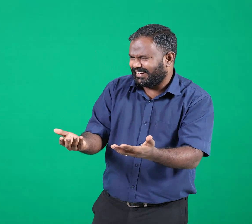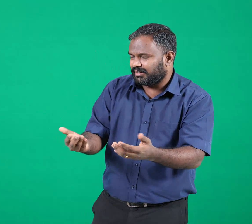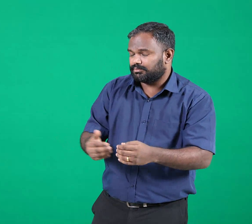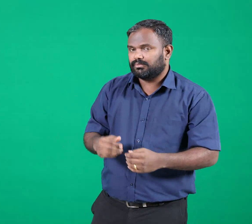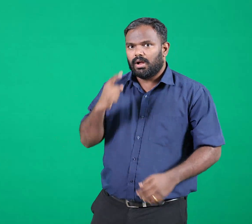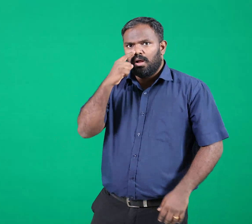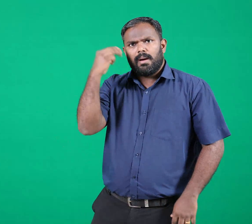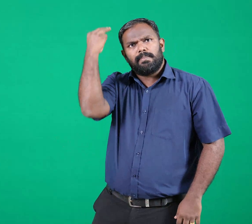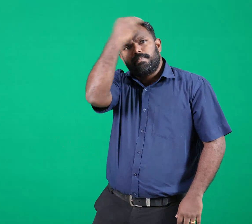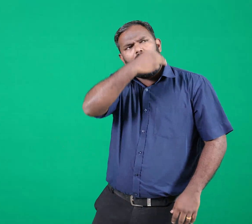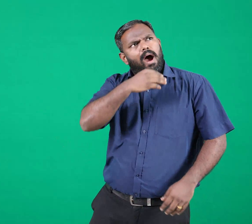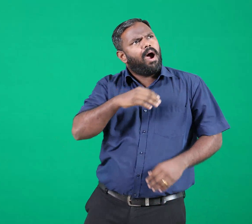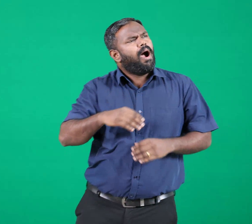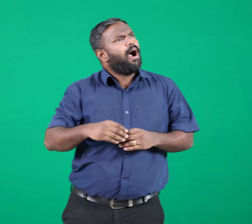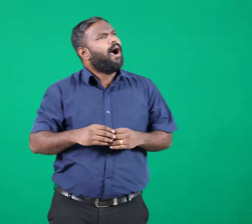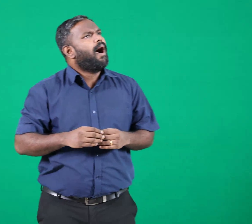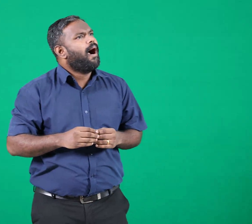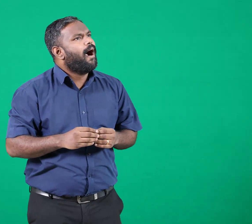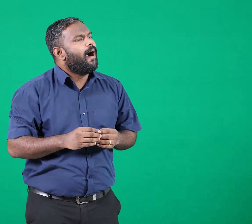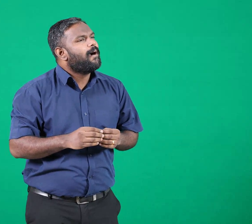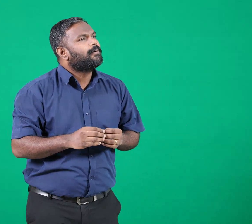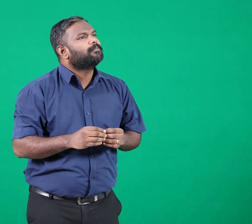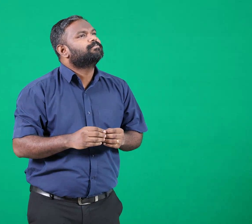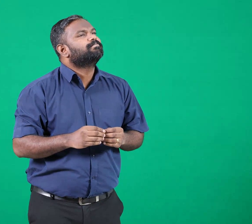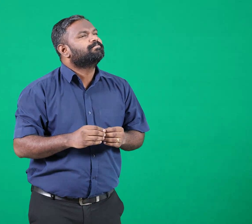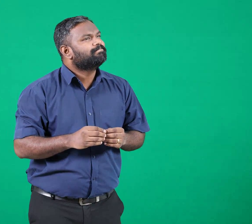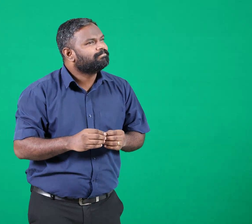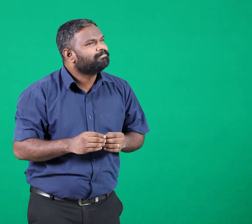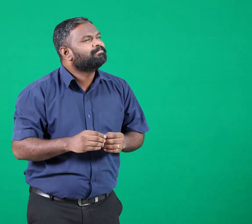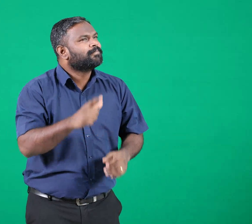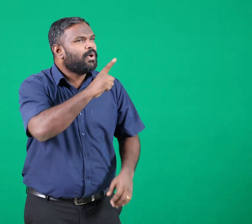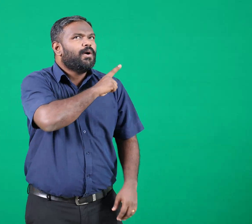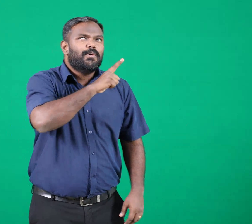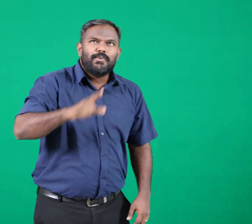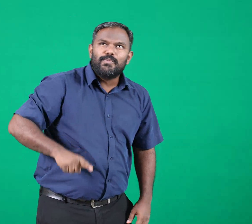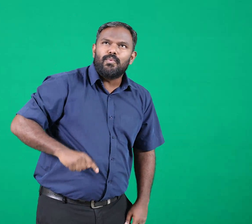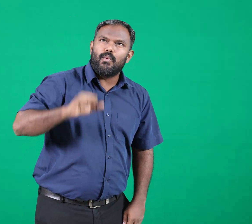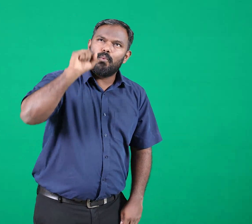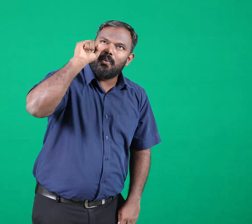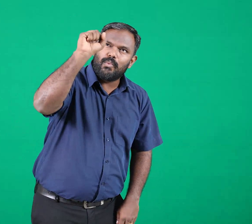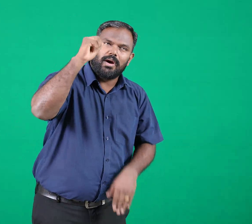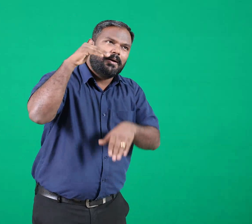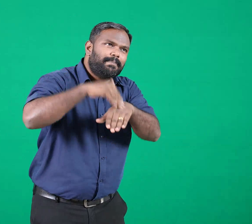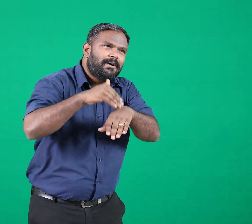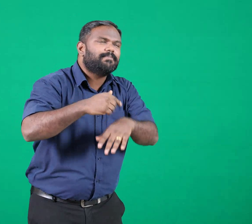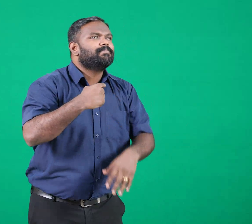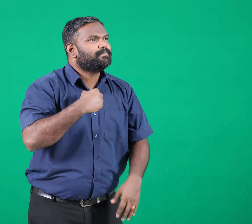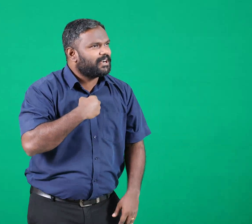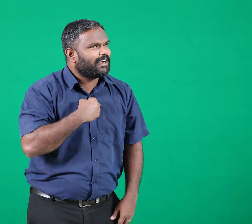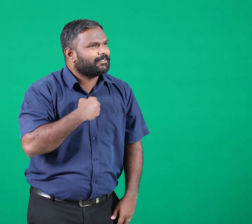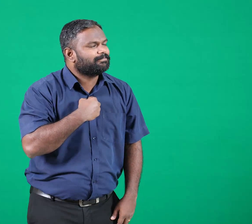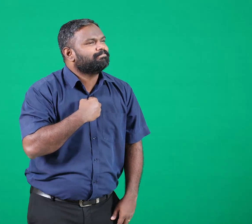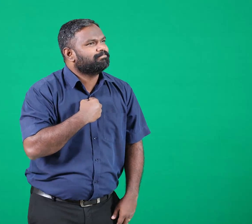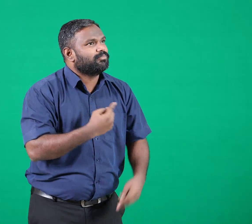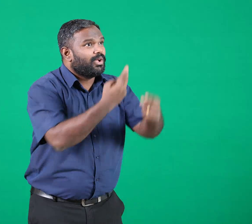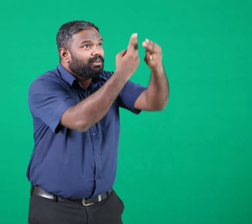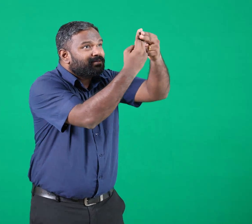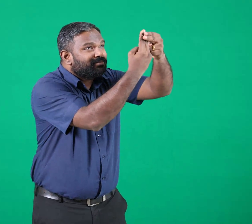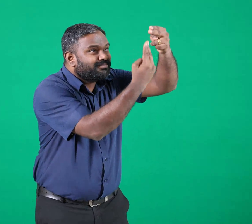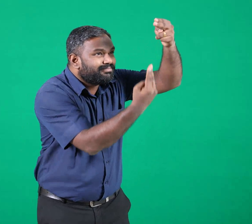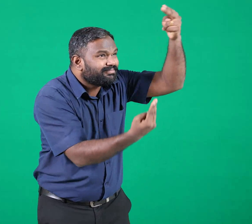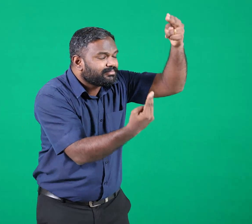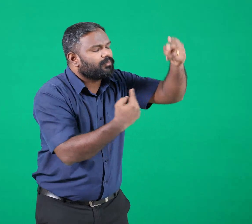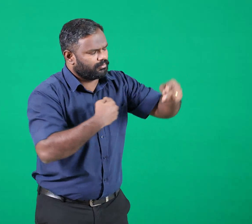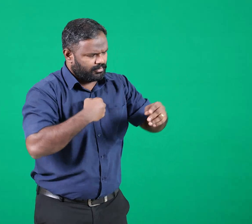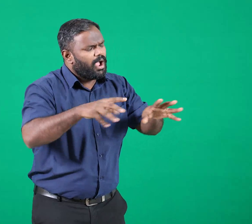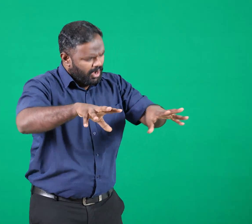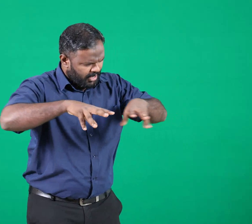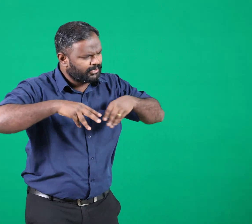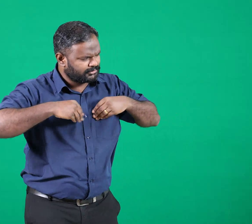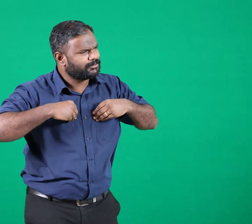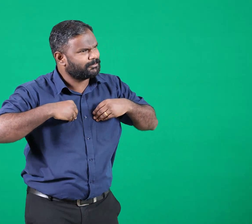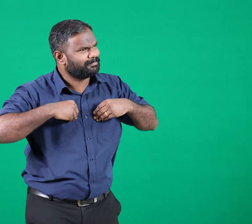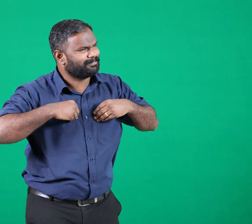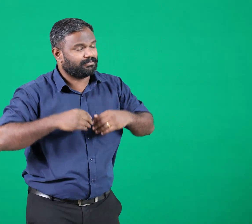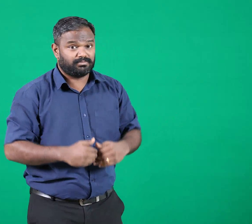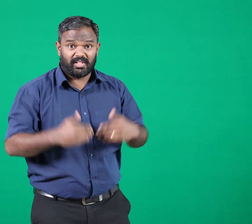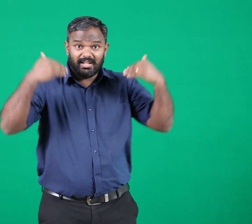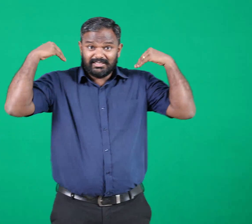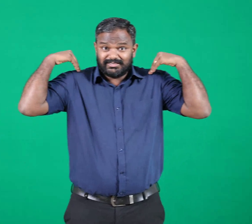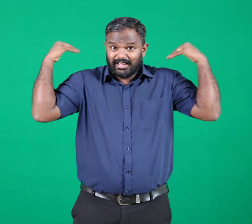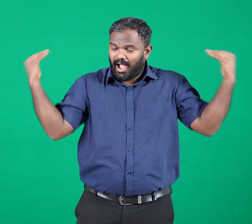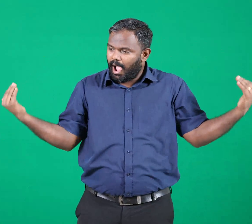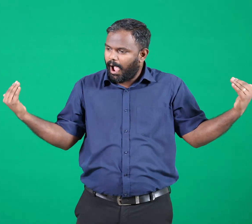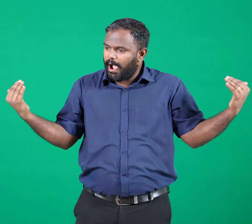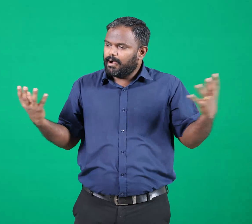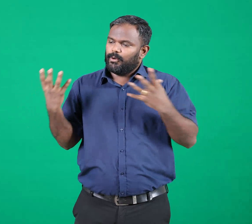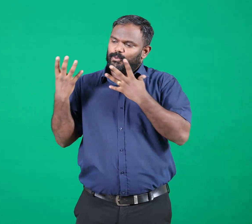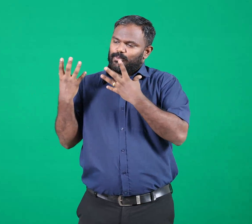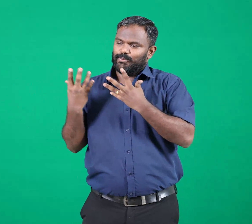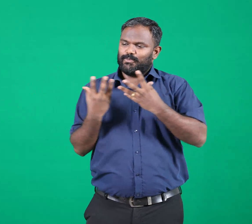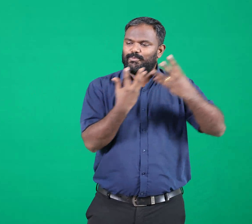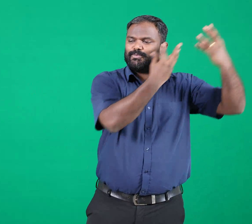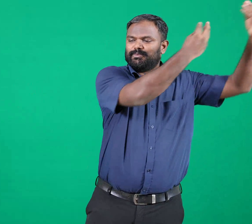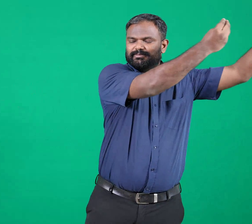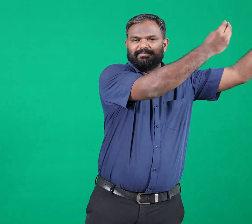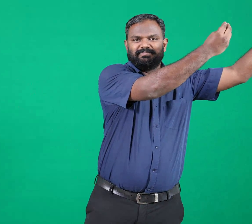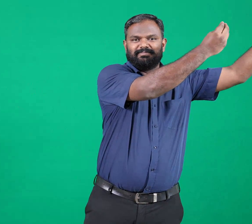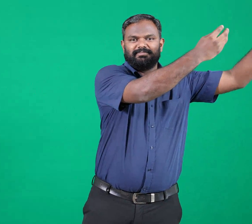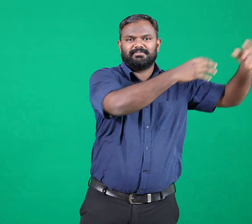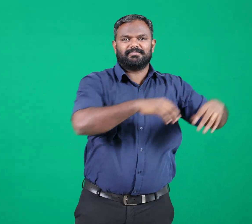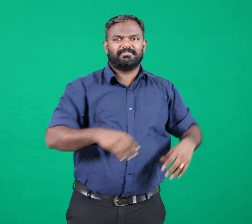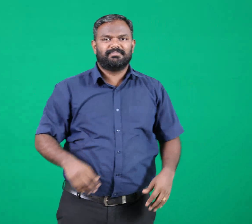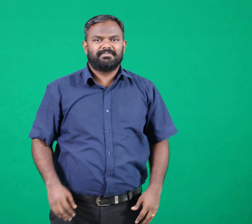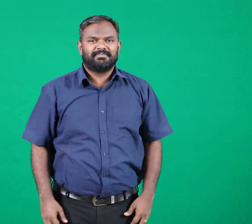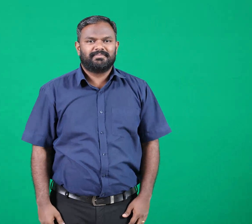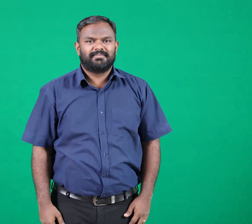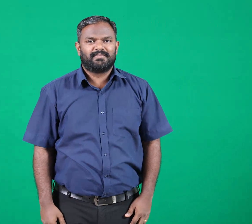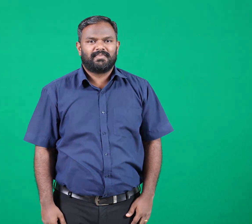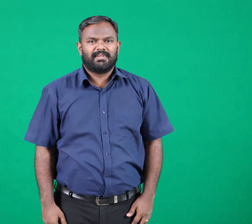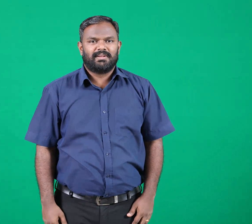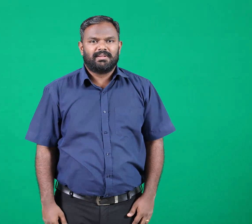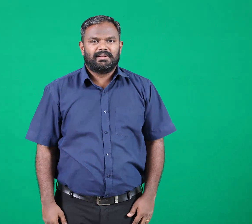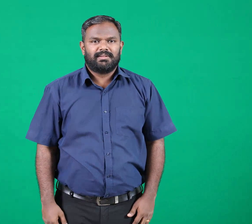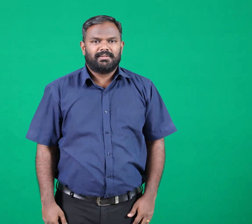" May it happen to me according to your word." Then the angel left her.